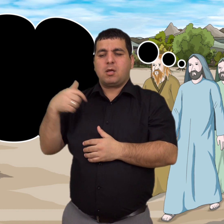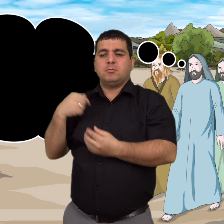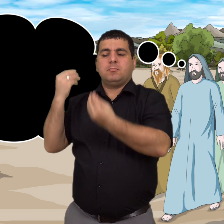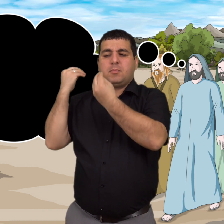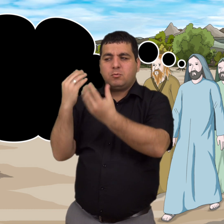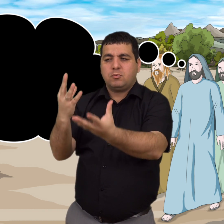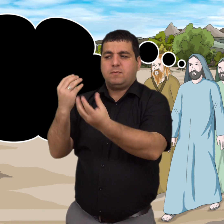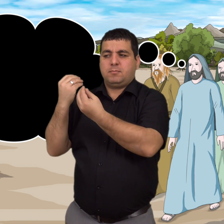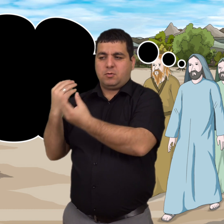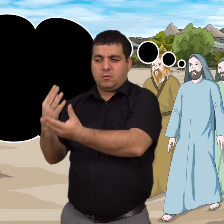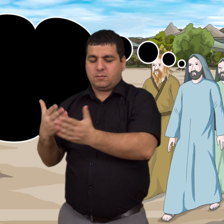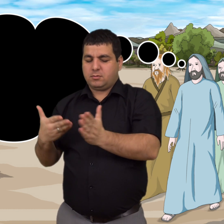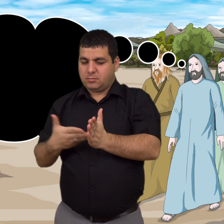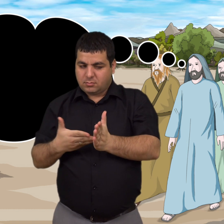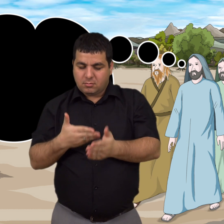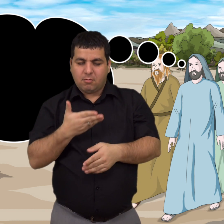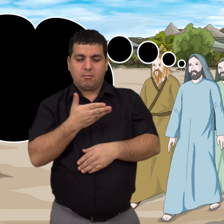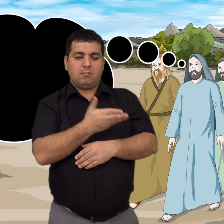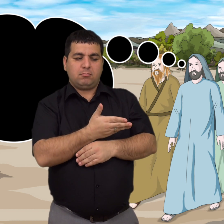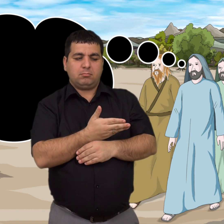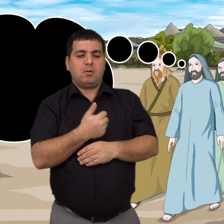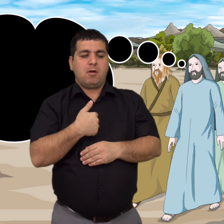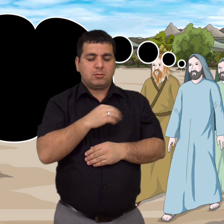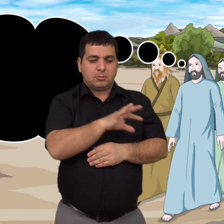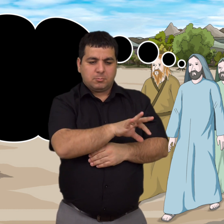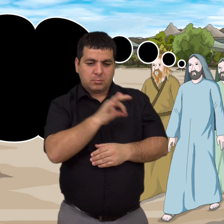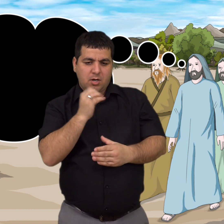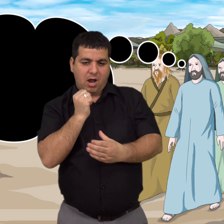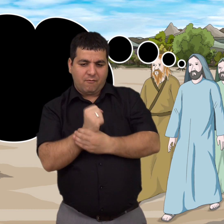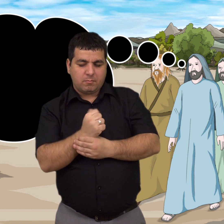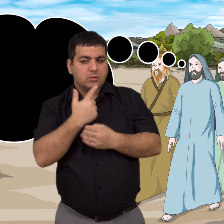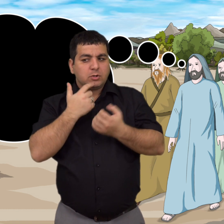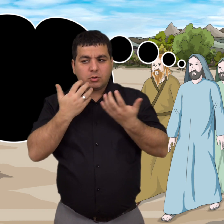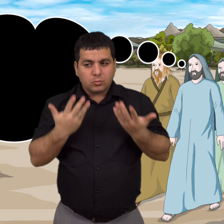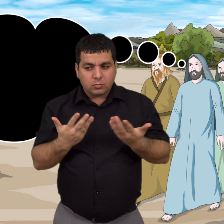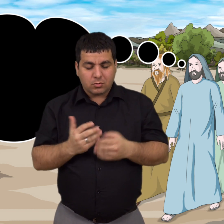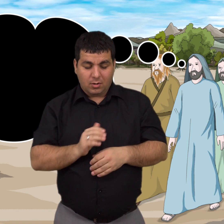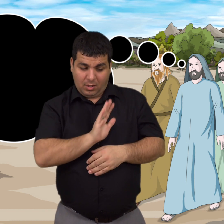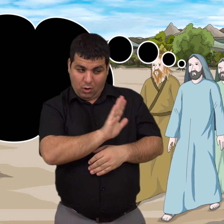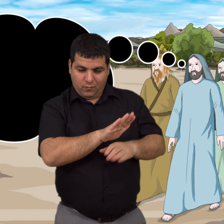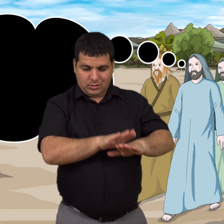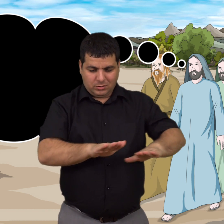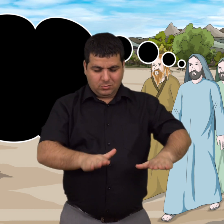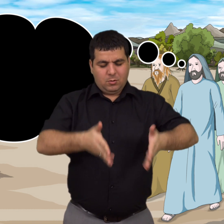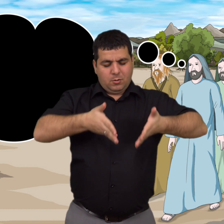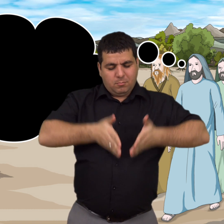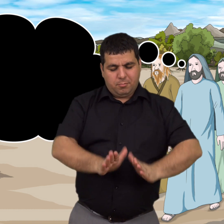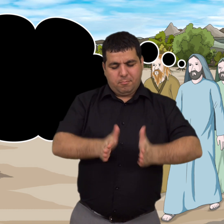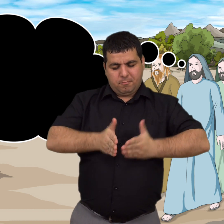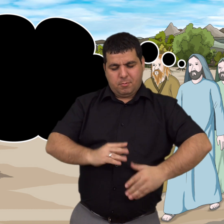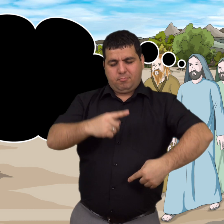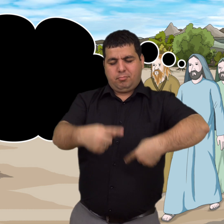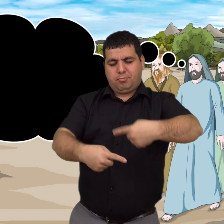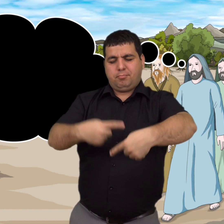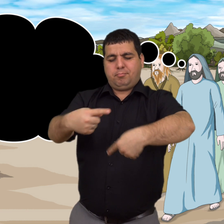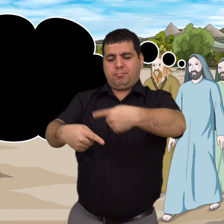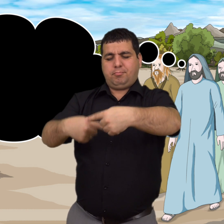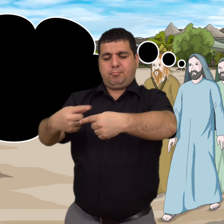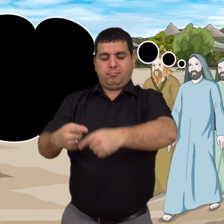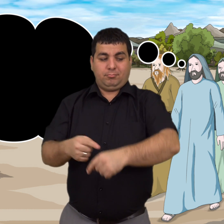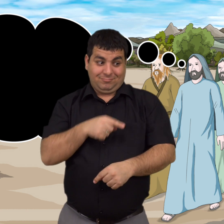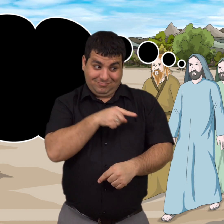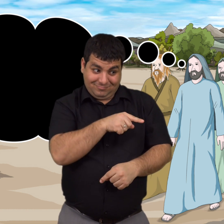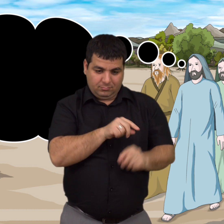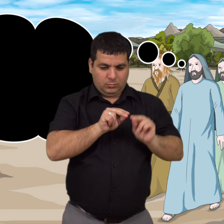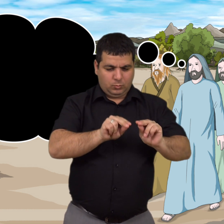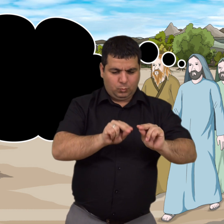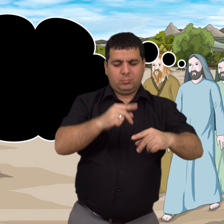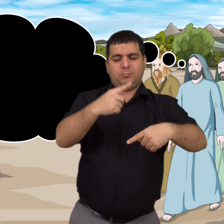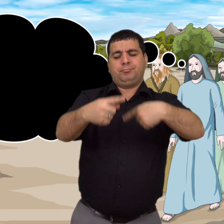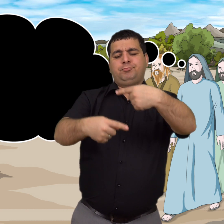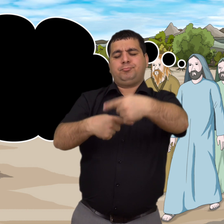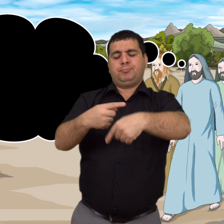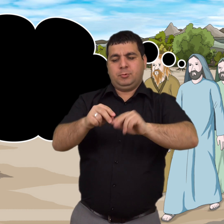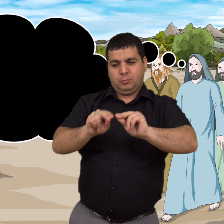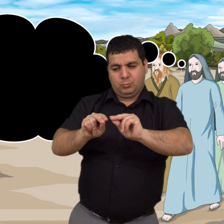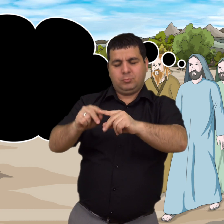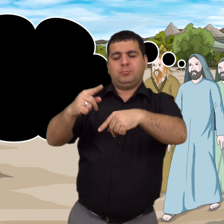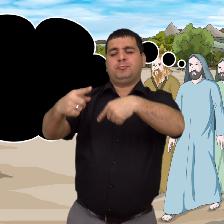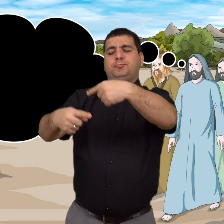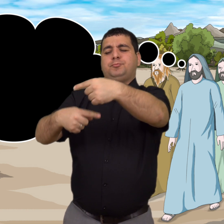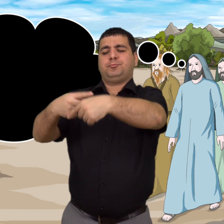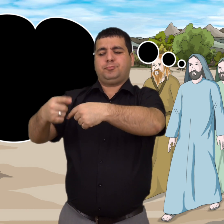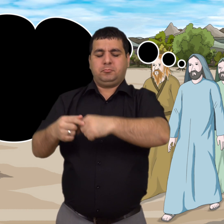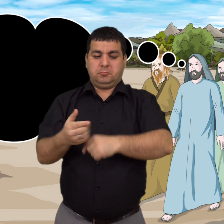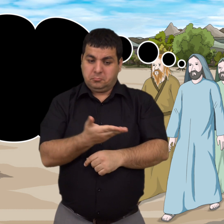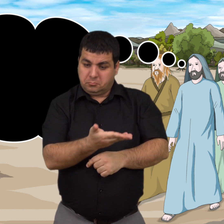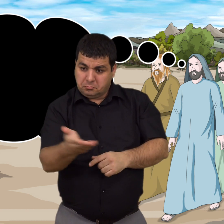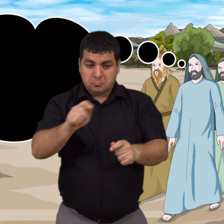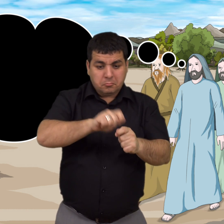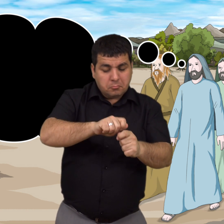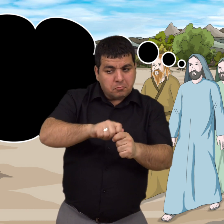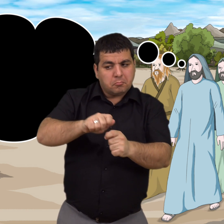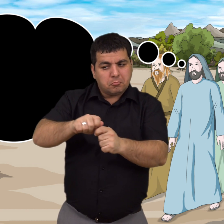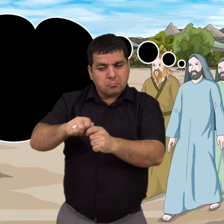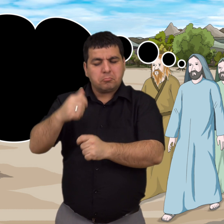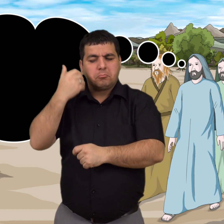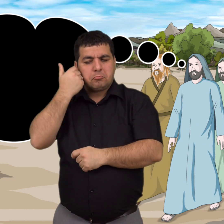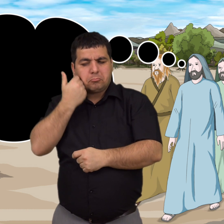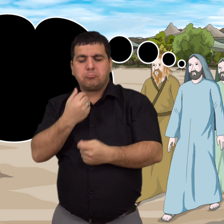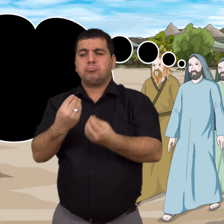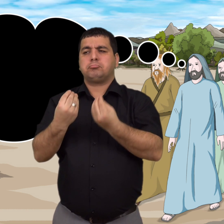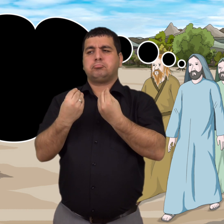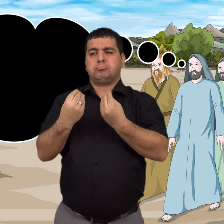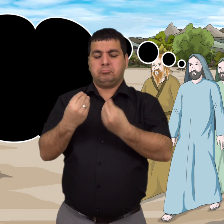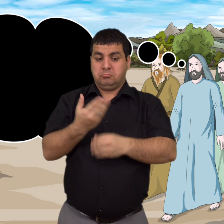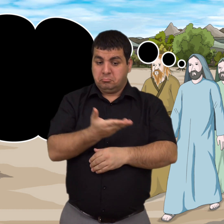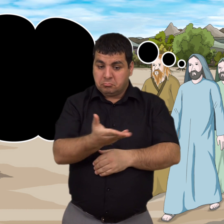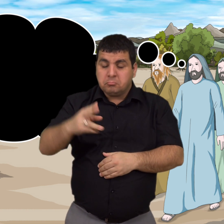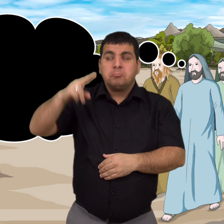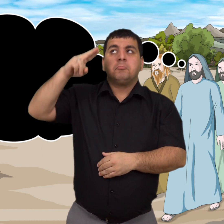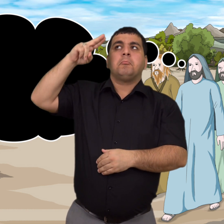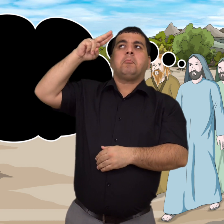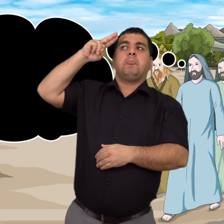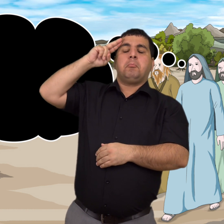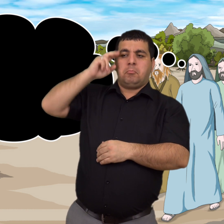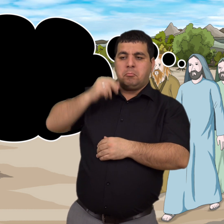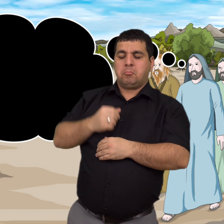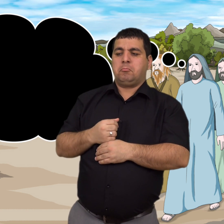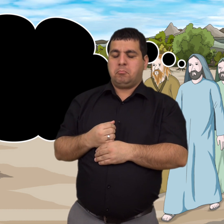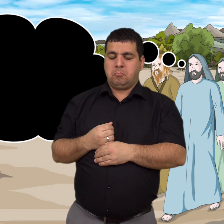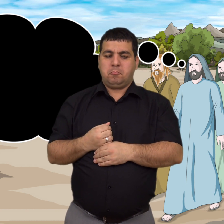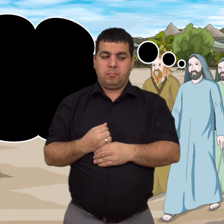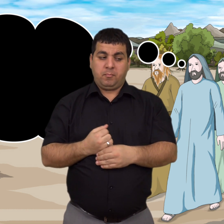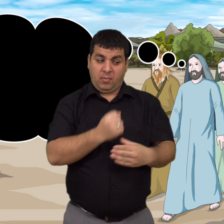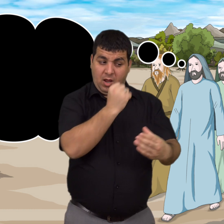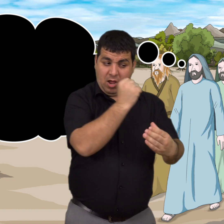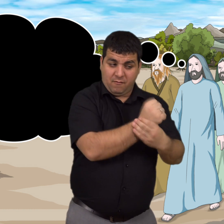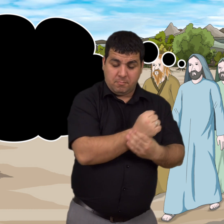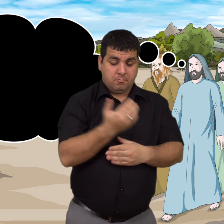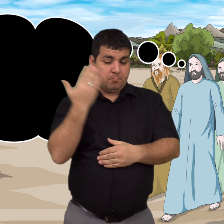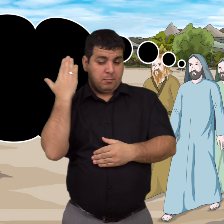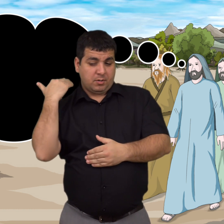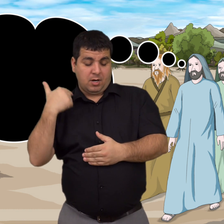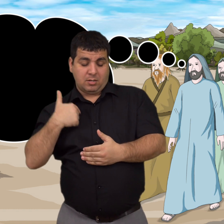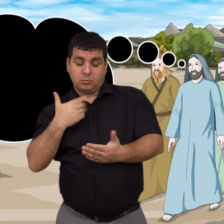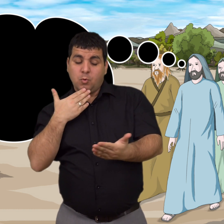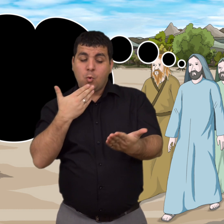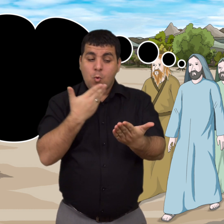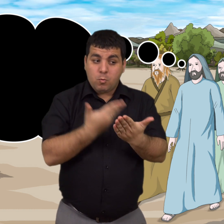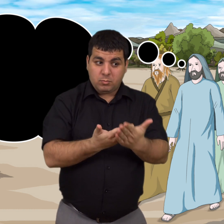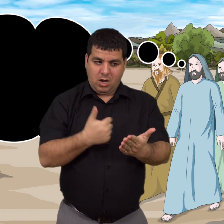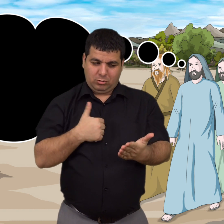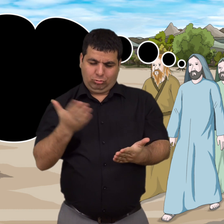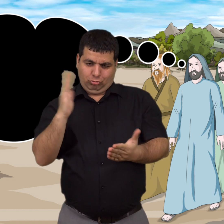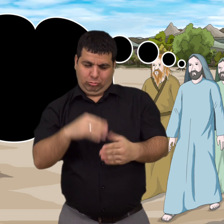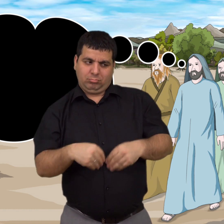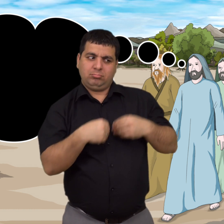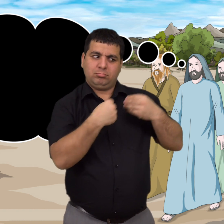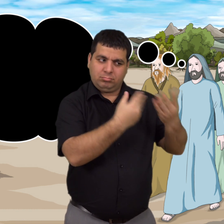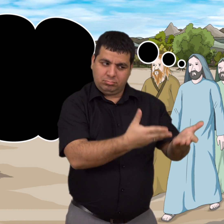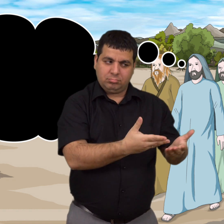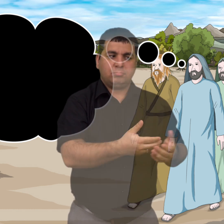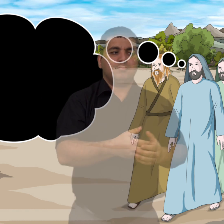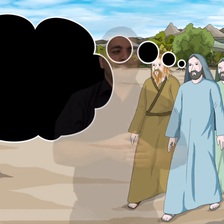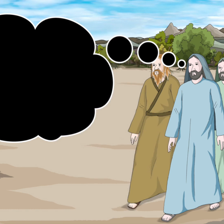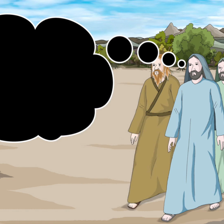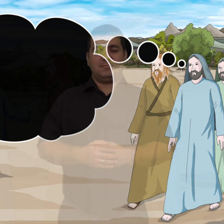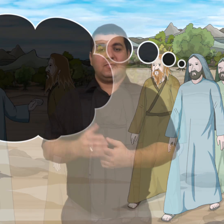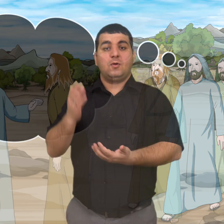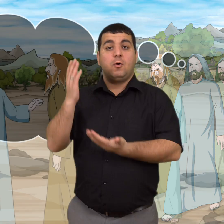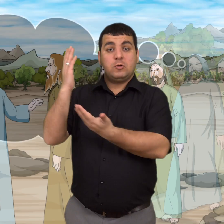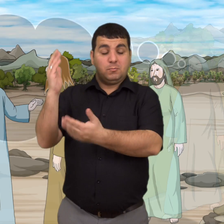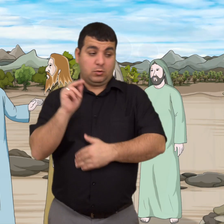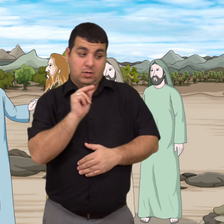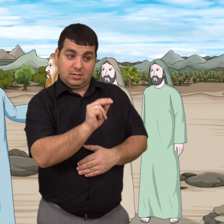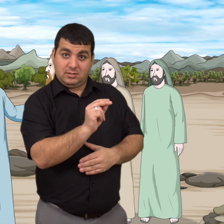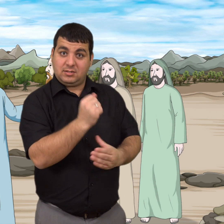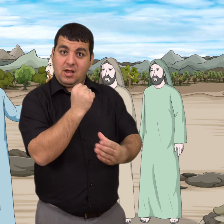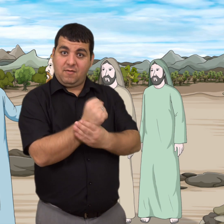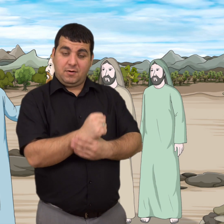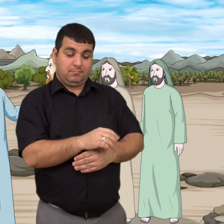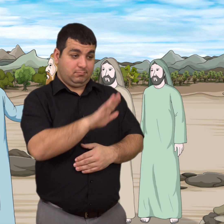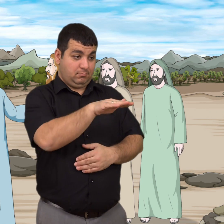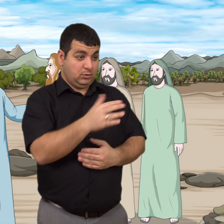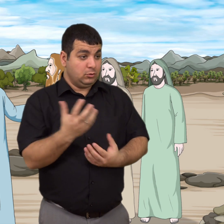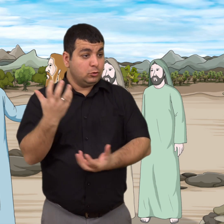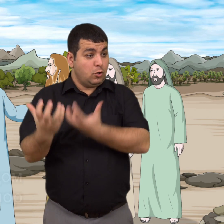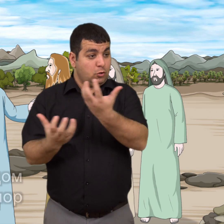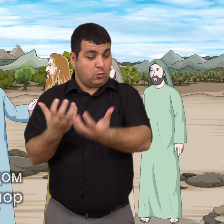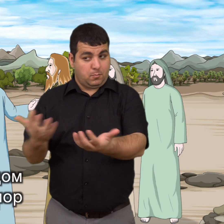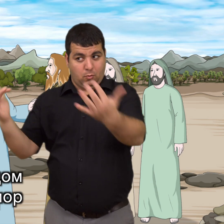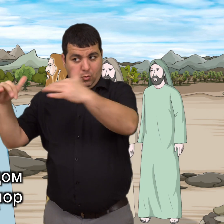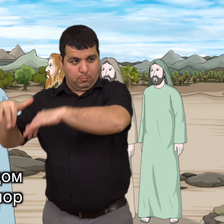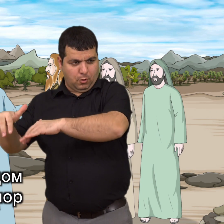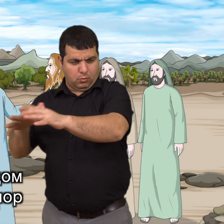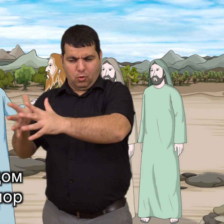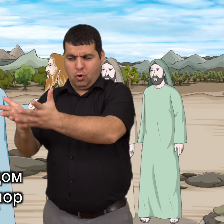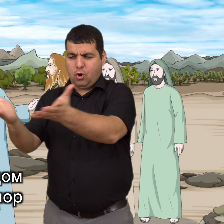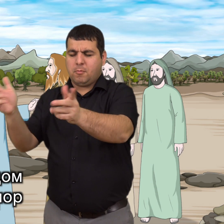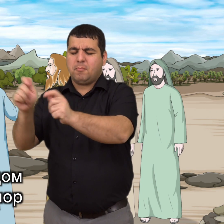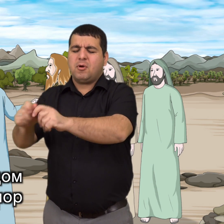For I have chosen him, so that he will command his children and his household after him to keep the way of the LORD by doing what is right and just, in order that the LORD may bring upon Abraham what He has promised.”